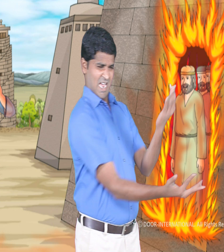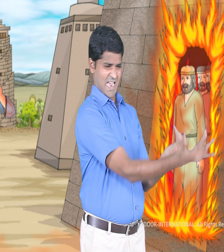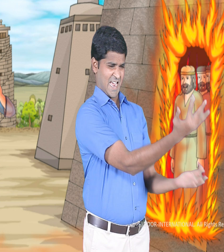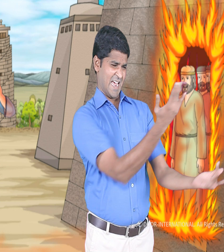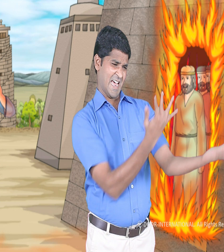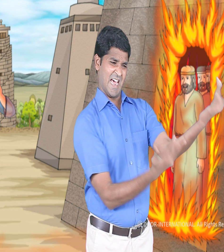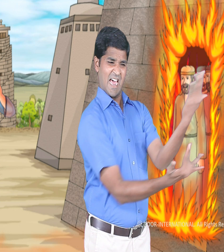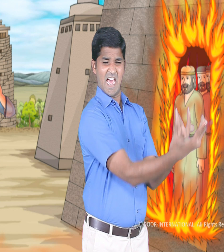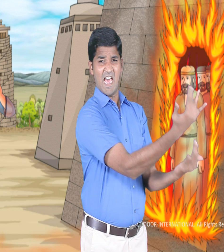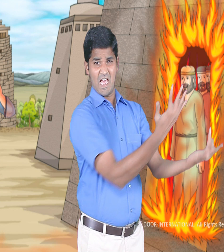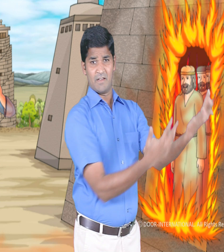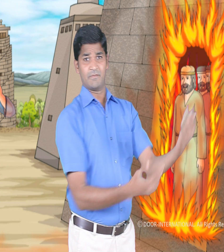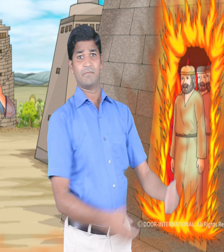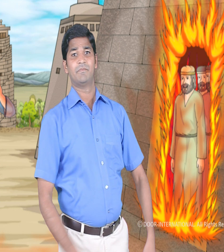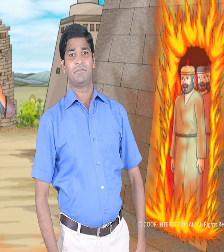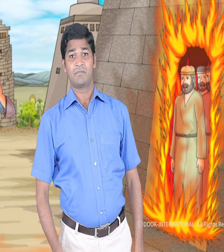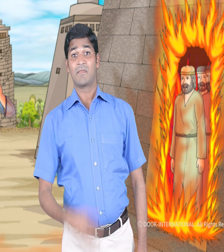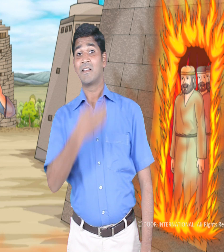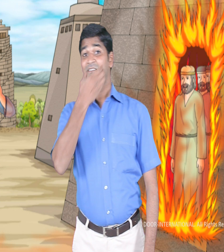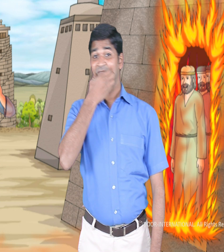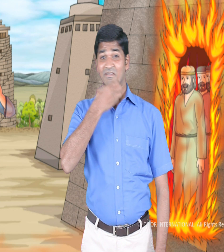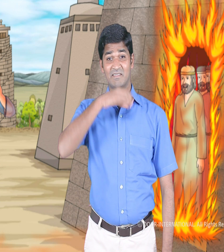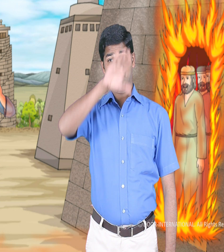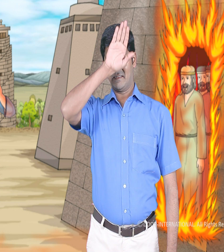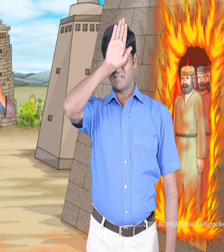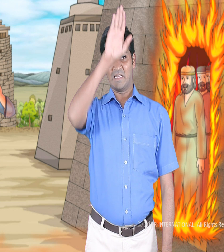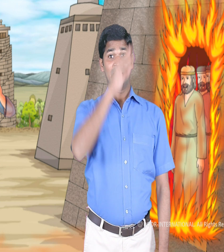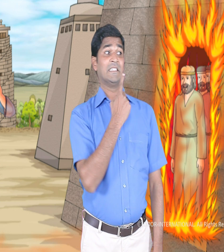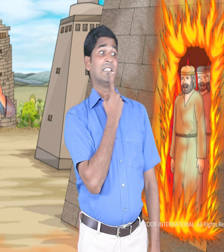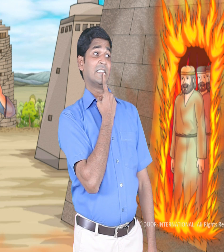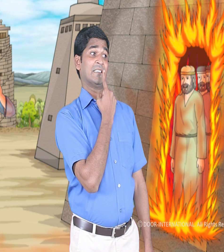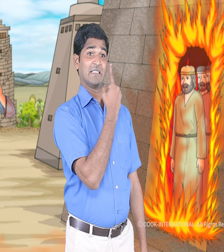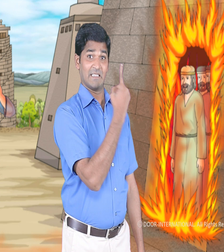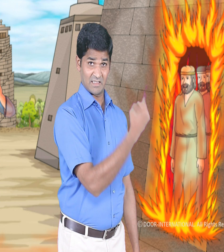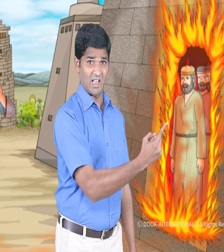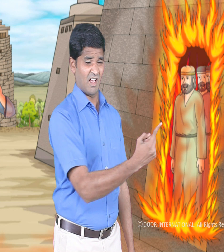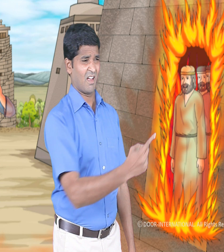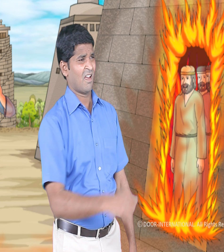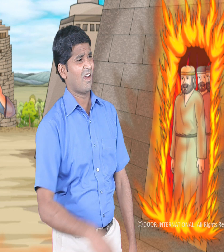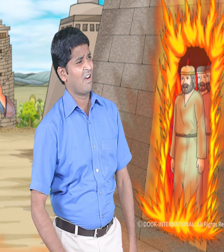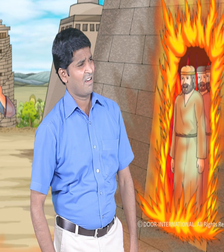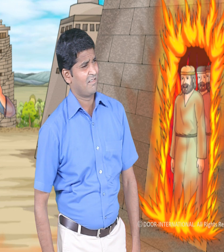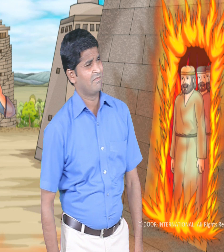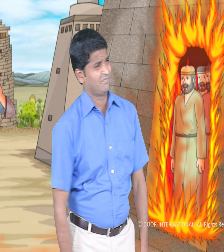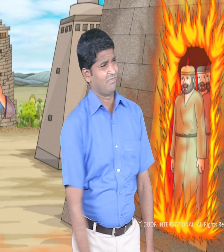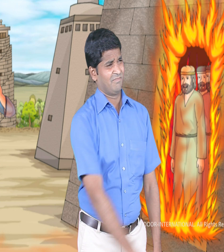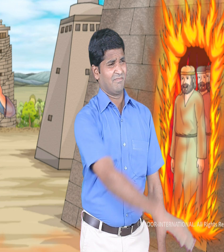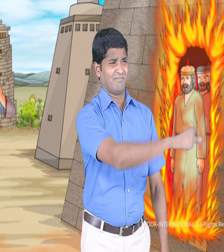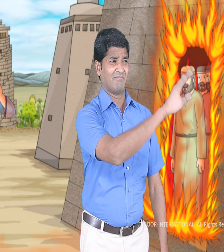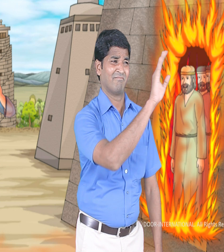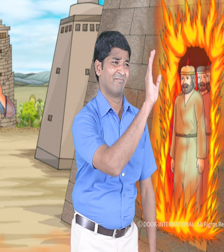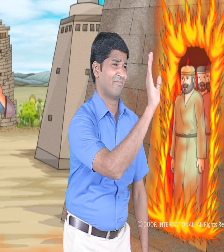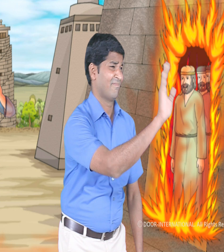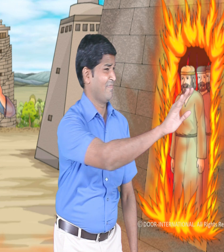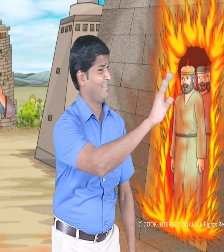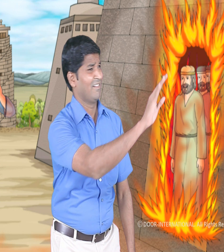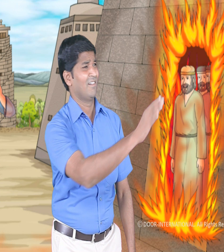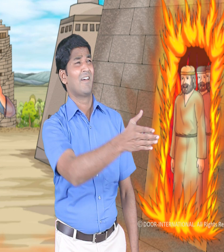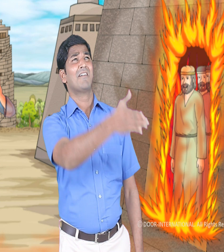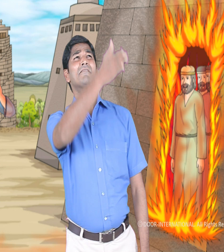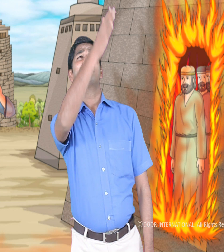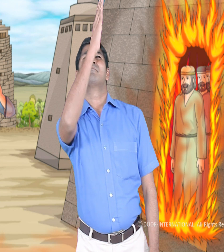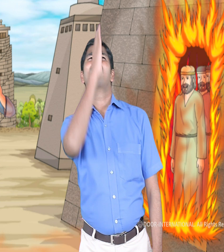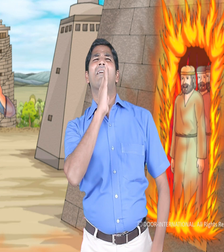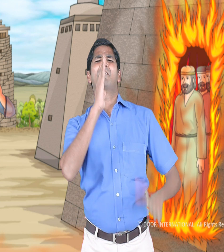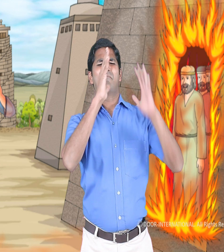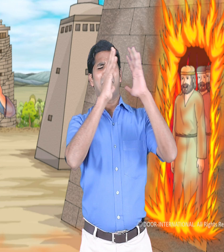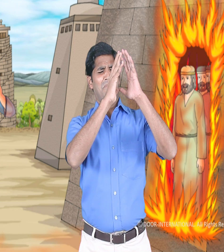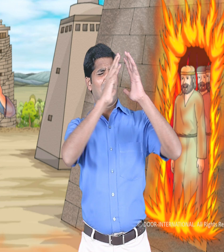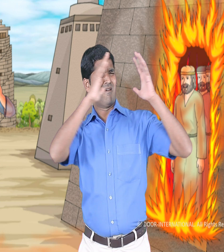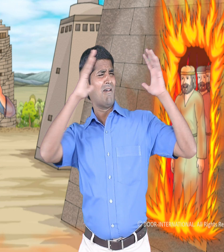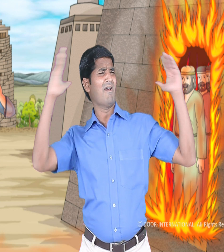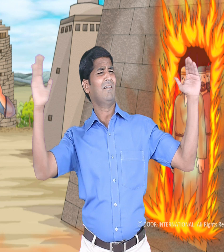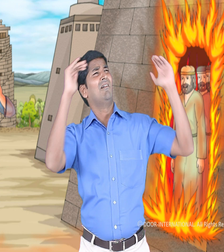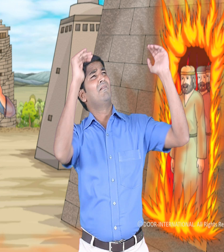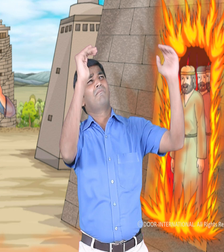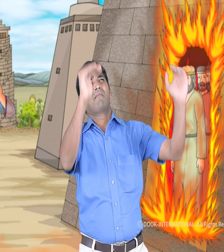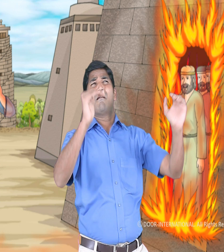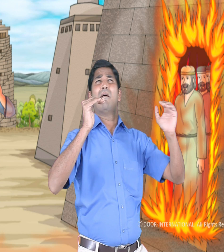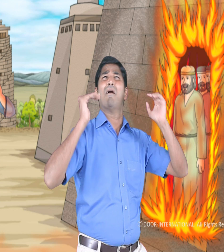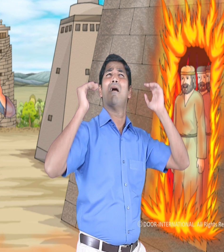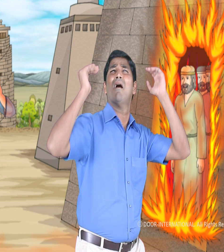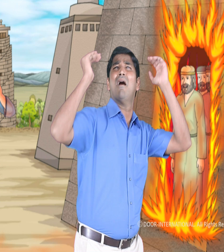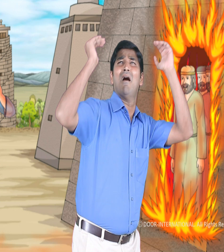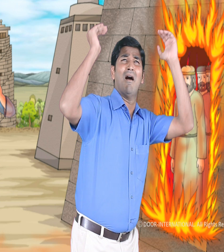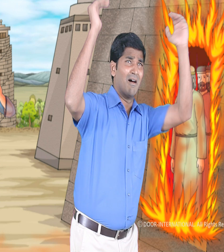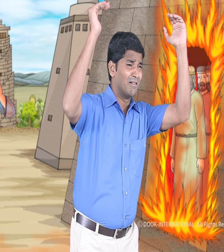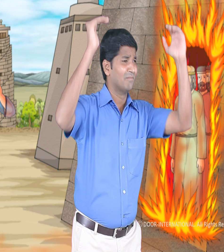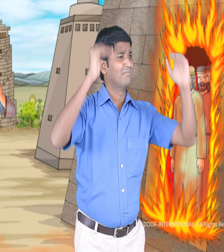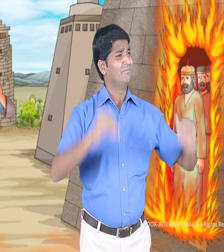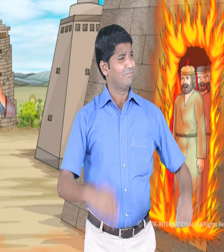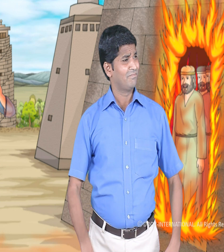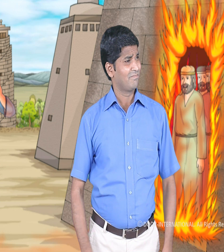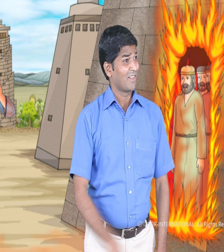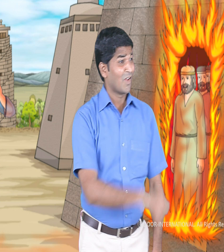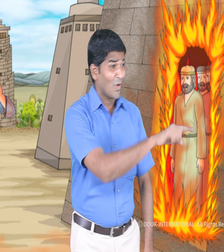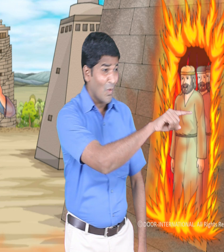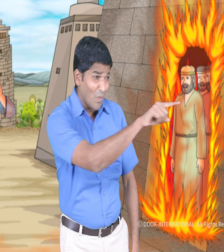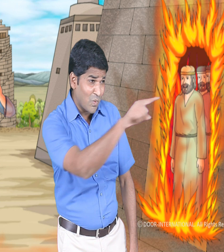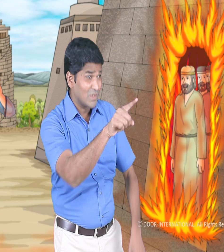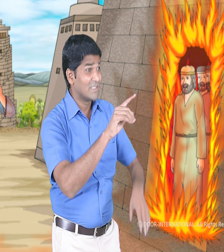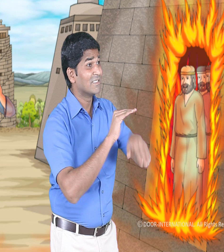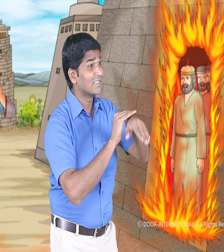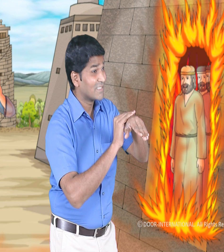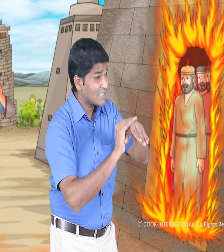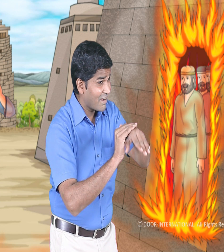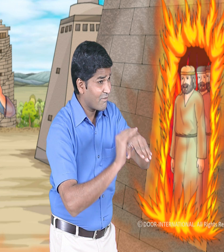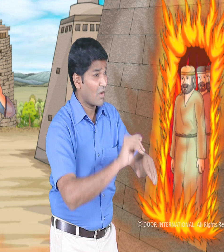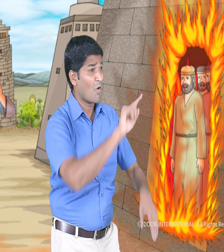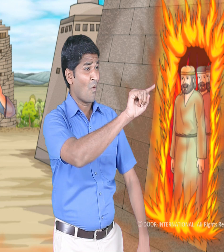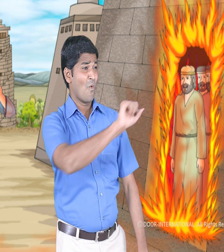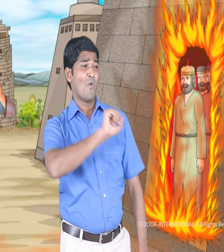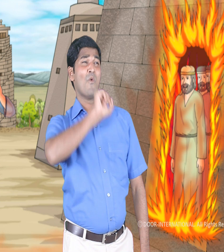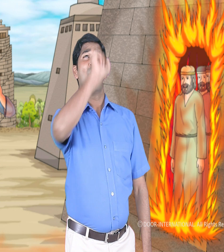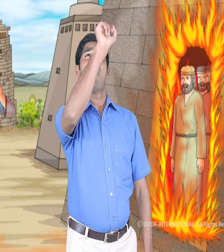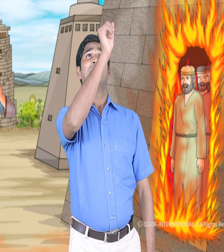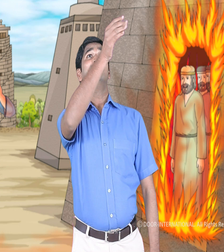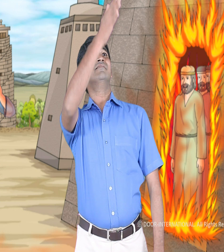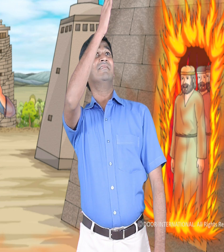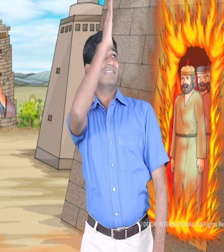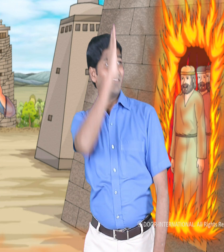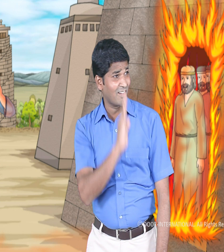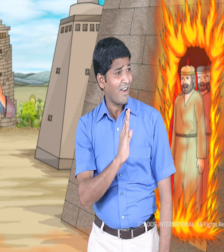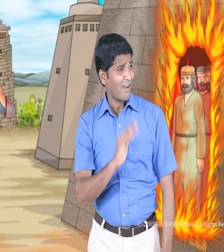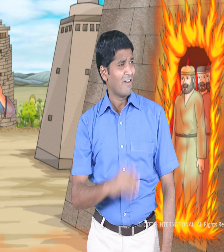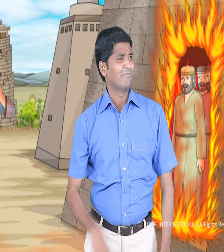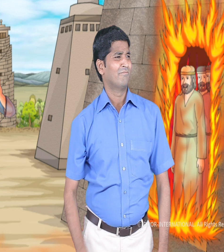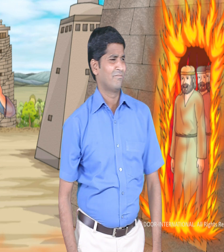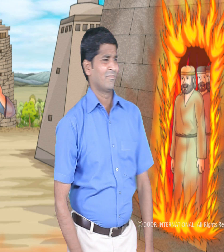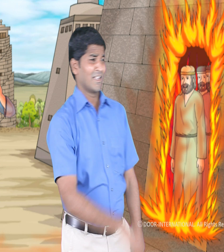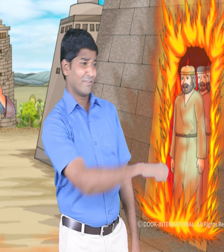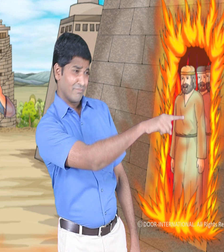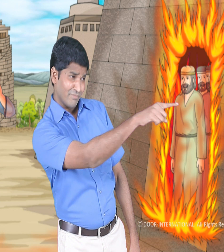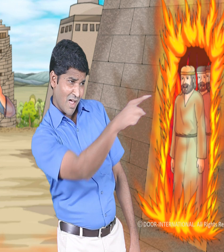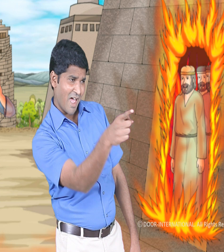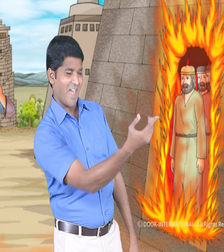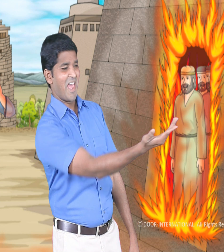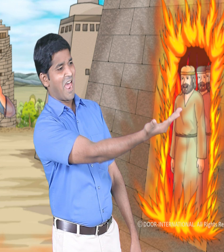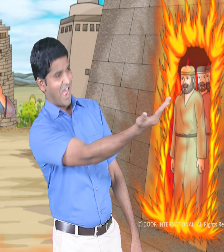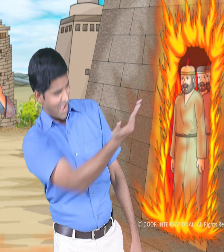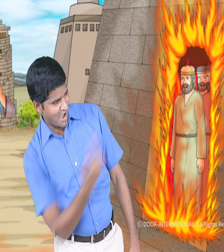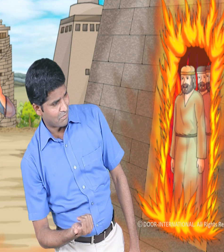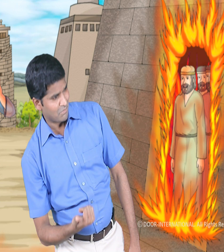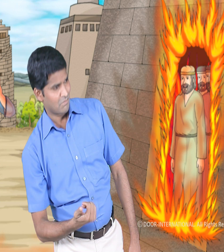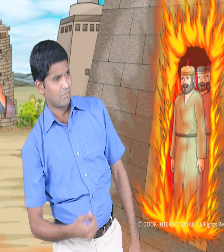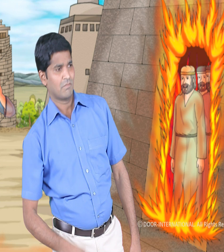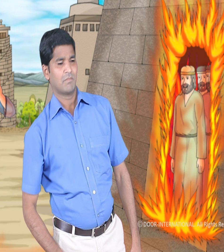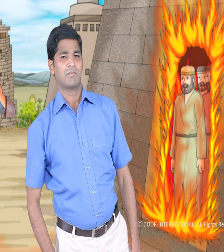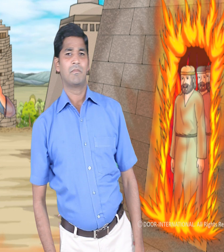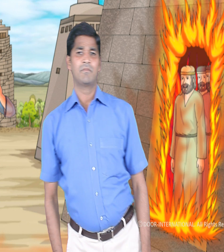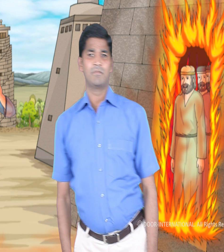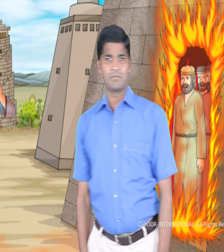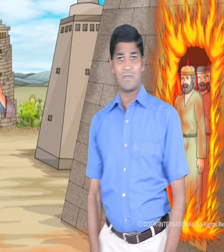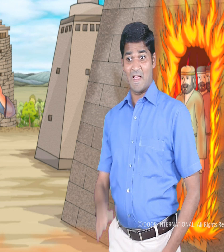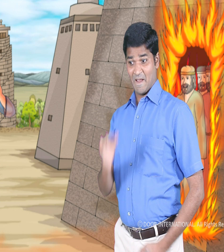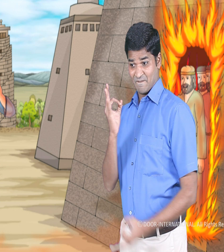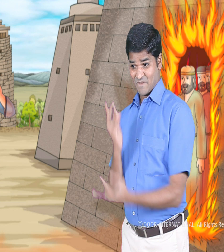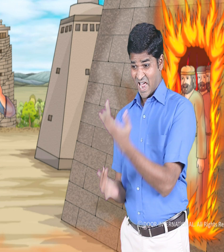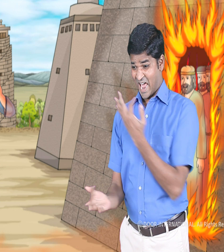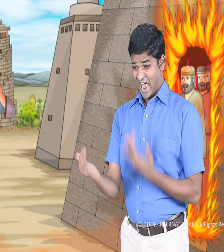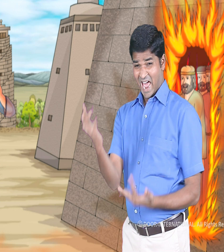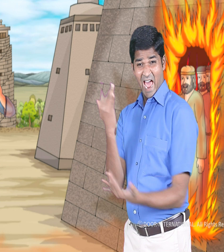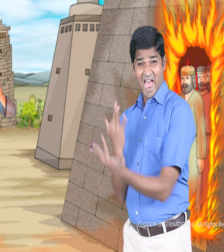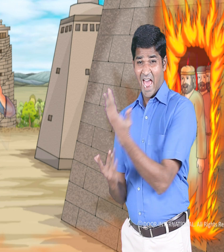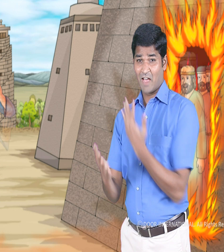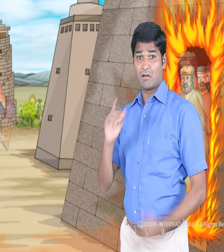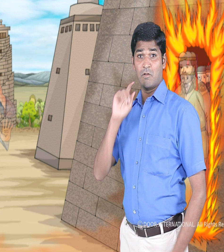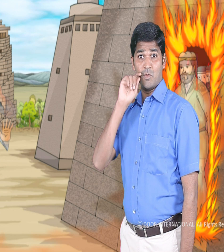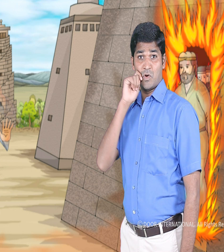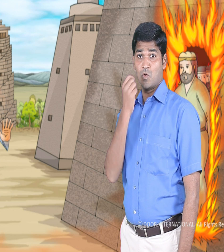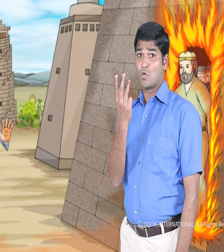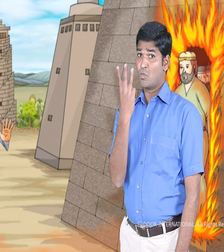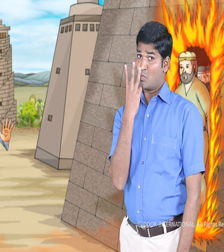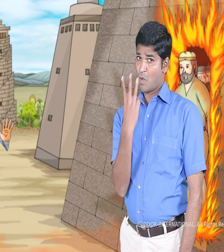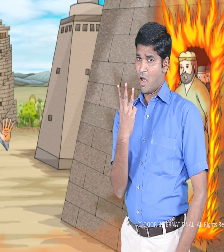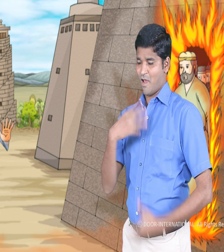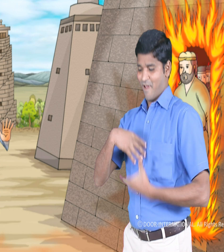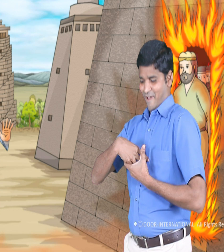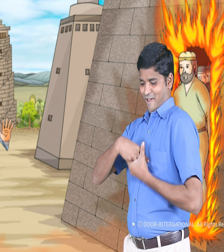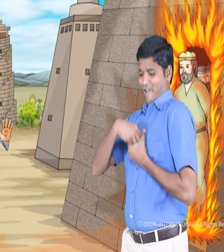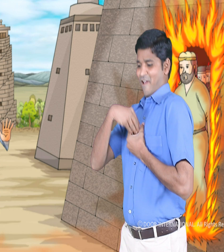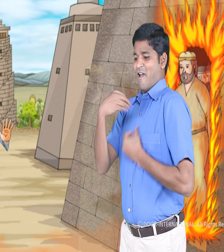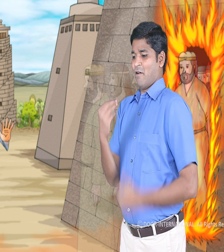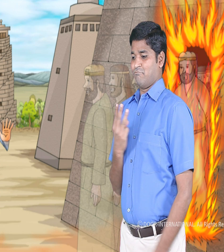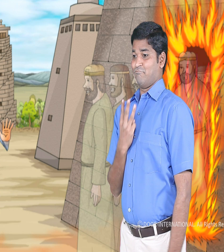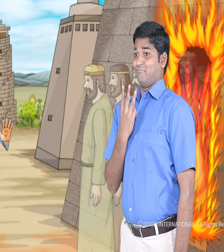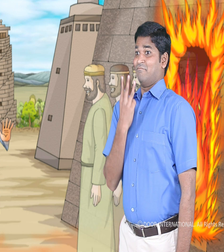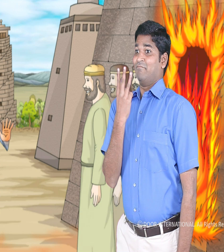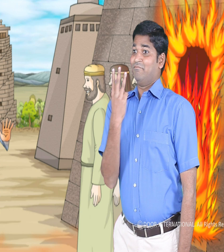Then Nebuchadnezzar approached the door of the blazing fiery furnace and called out, “Shadrach, Meshach, and Abednego, servants of the Most High God, come out!”